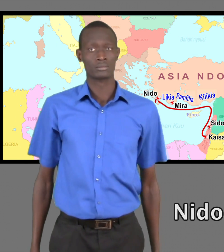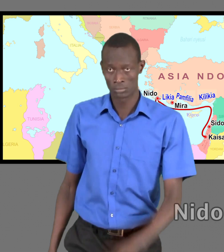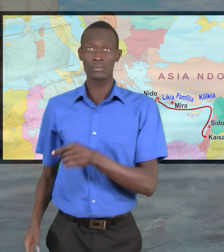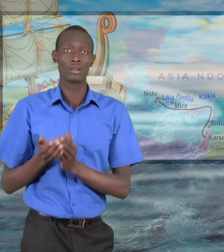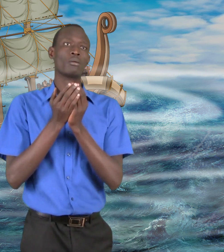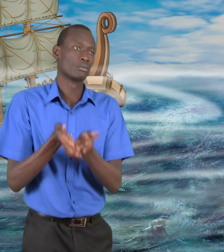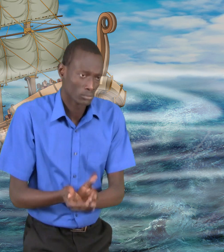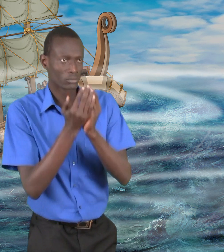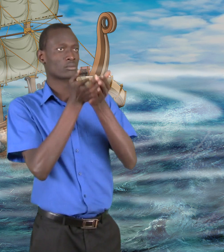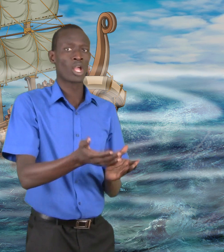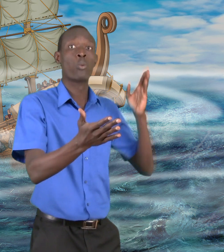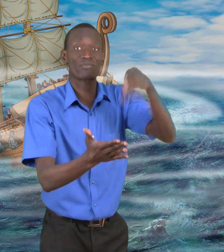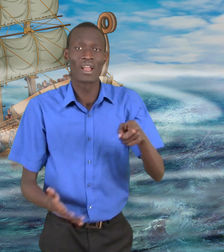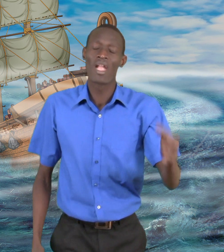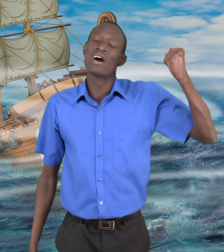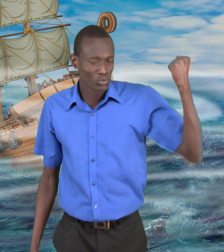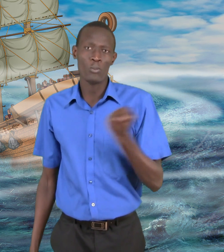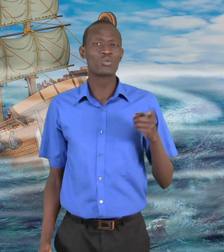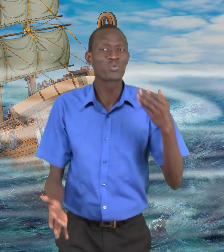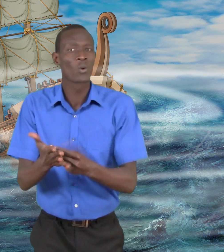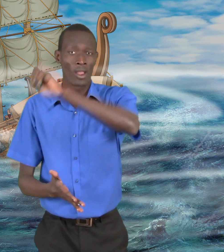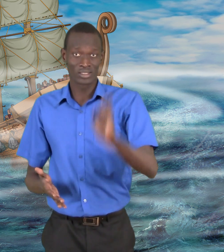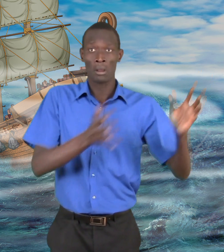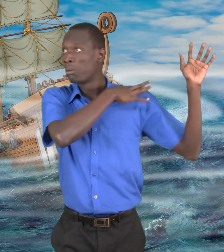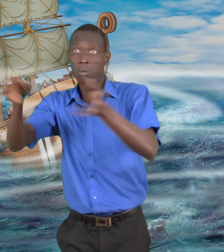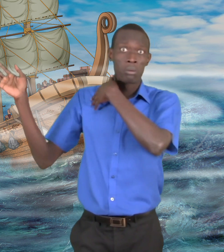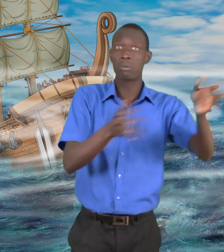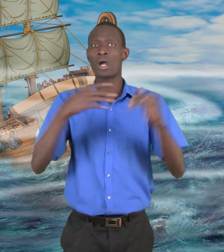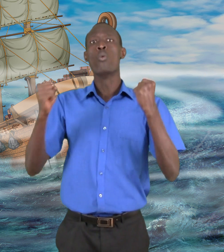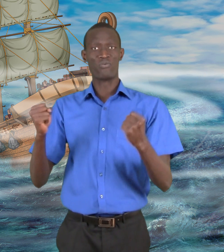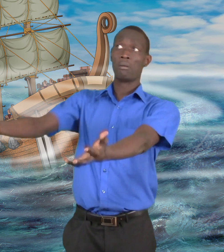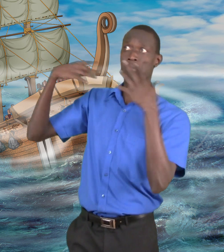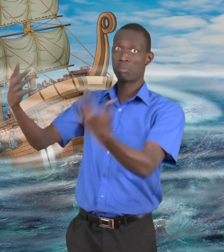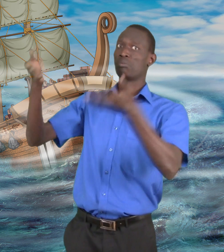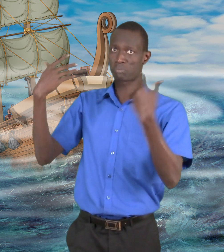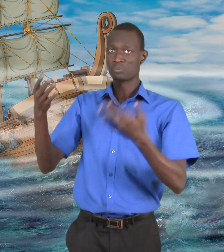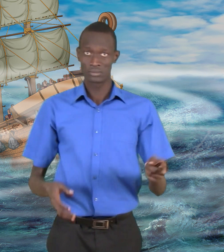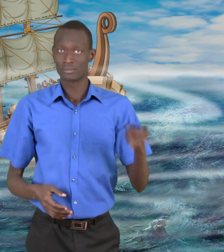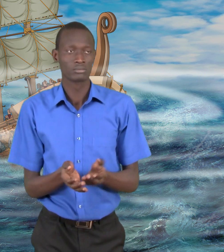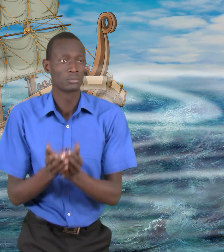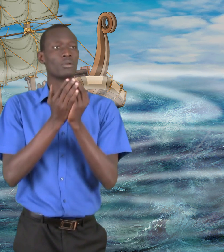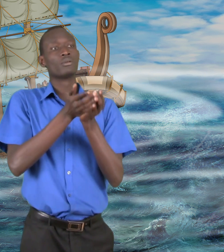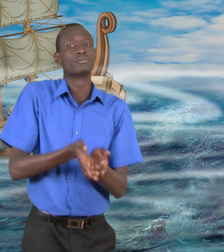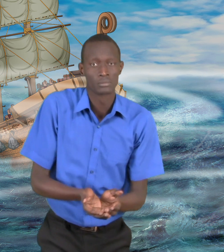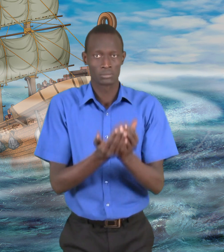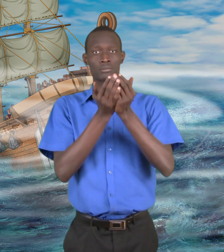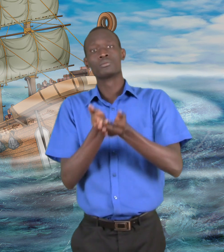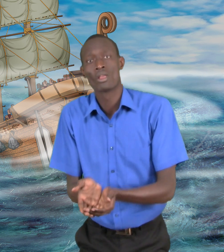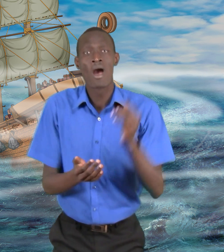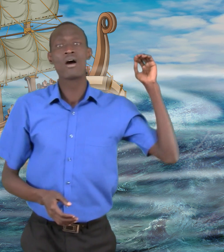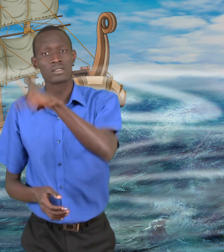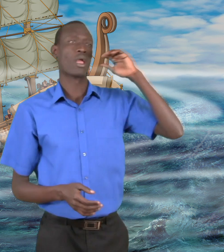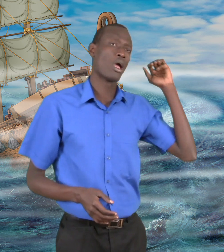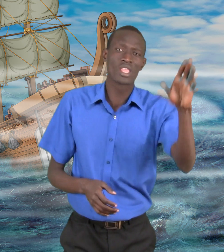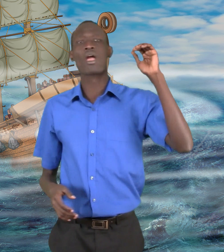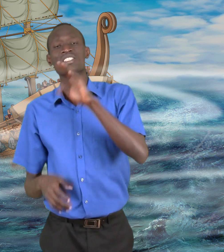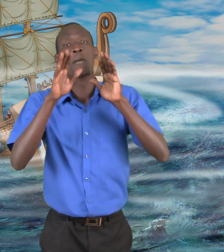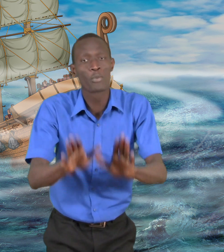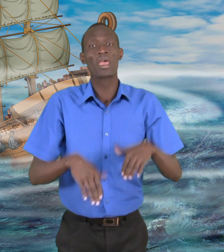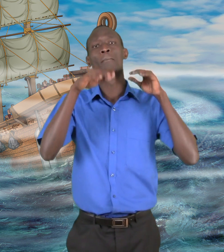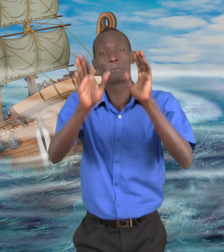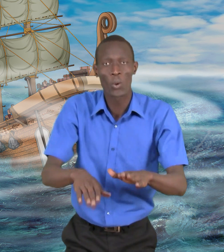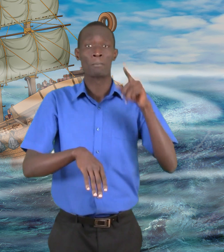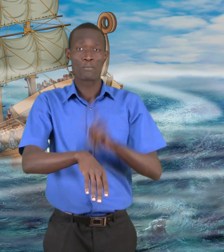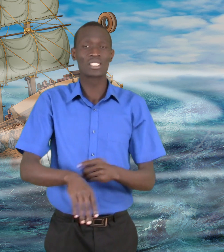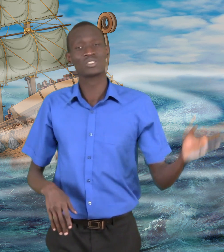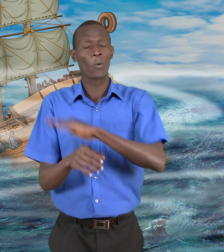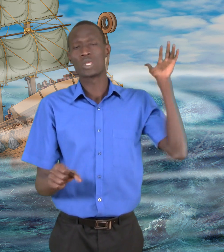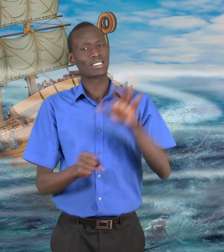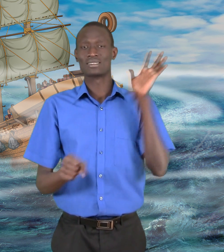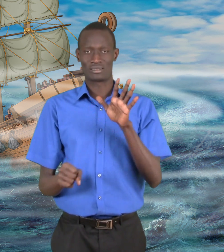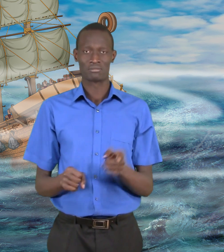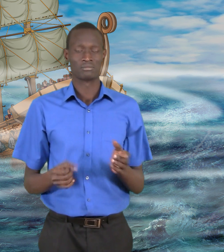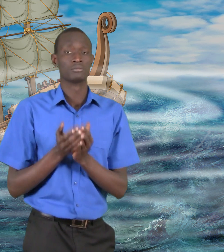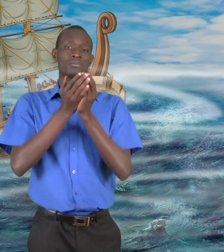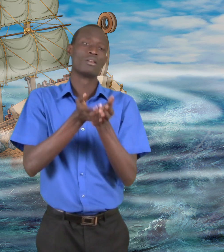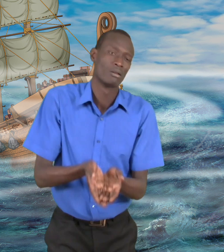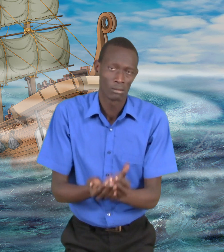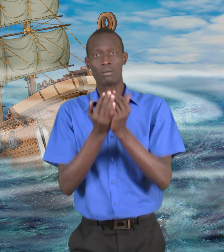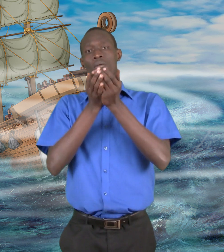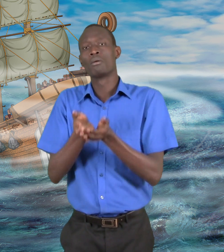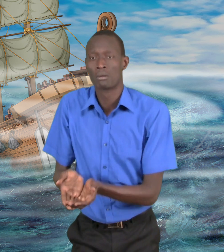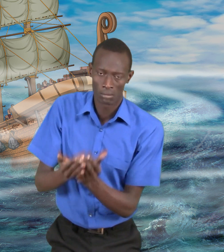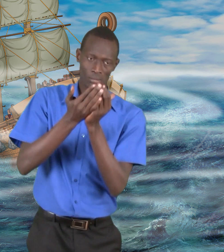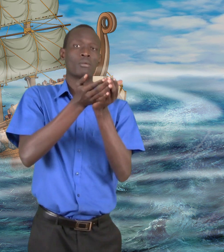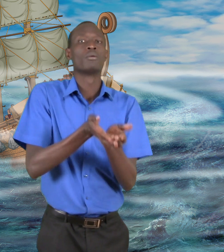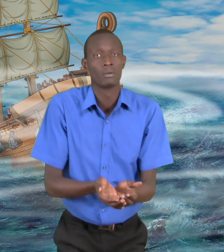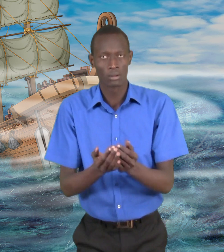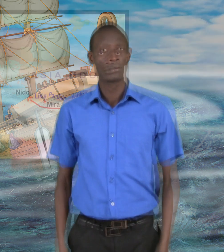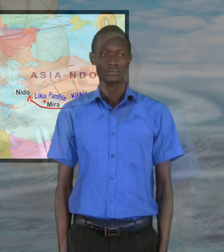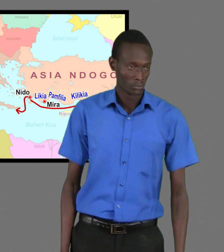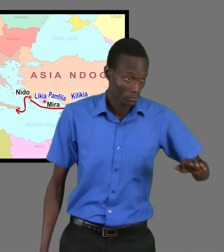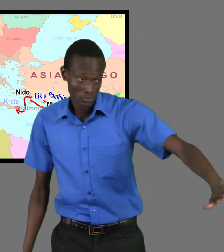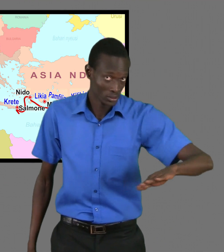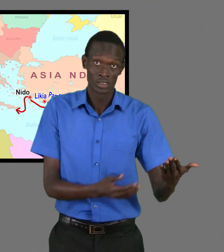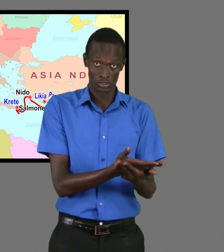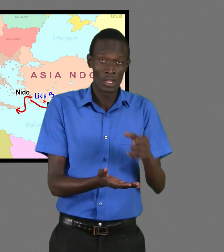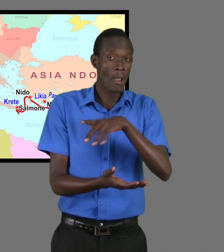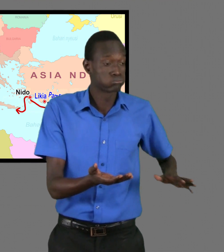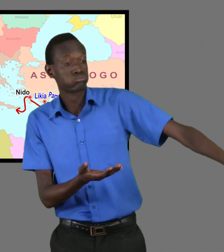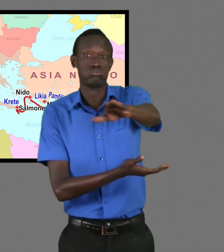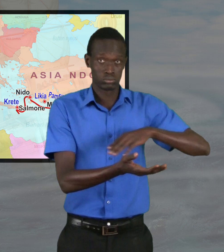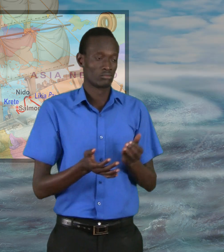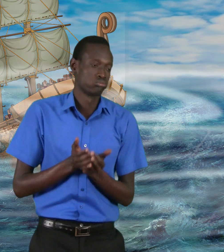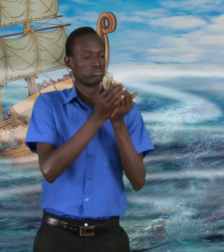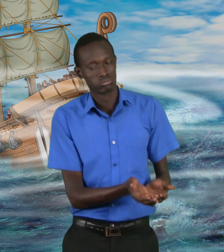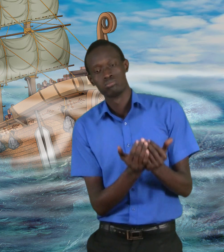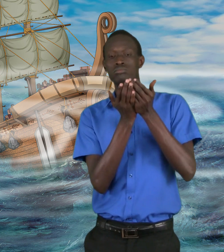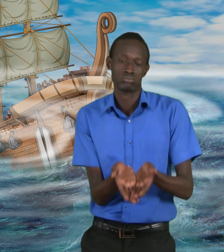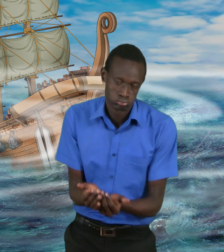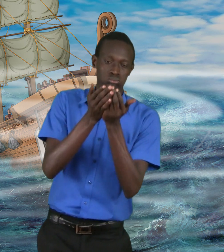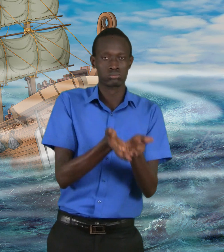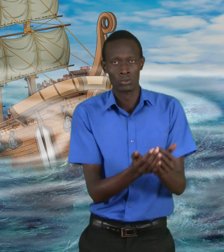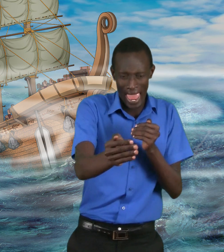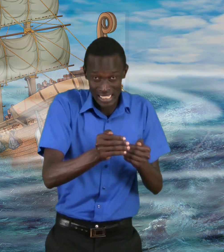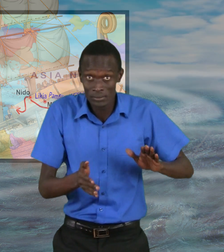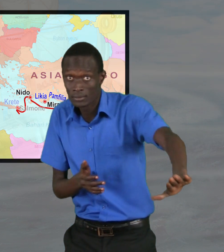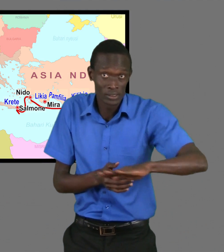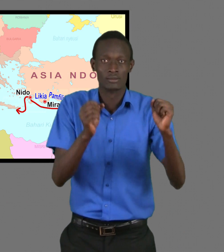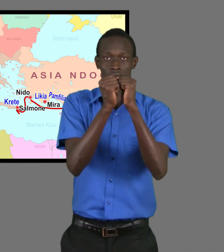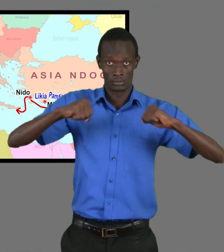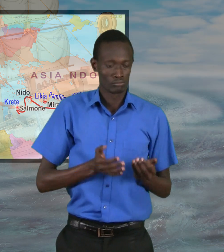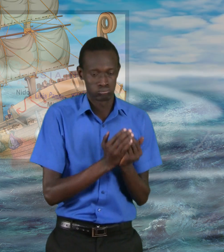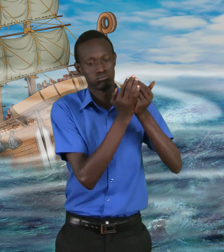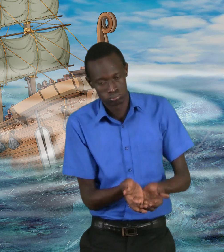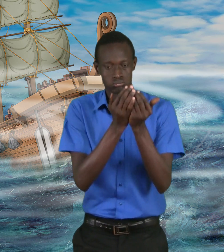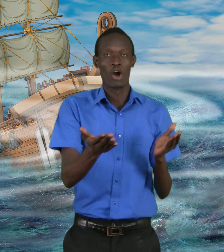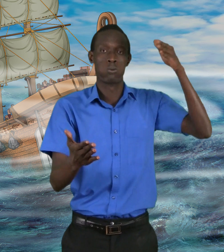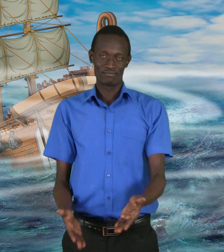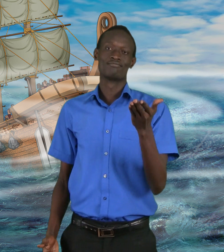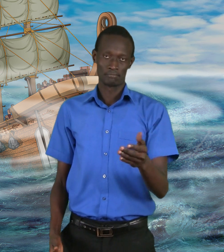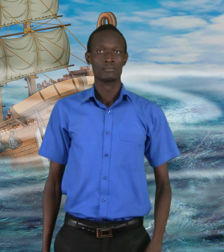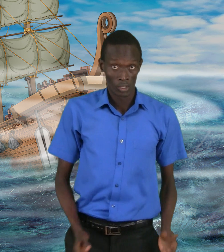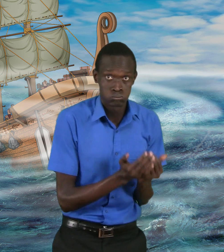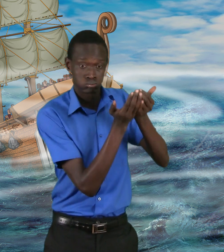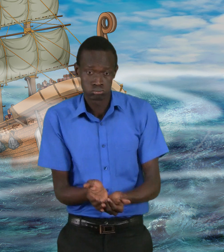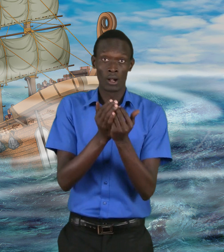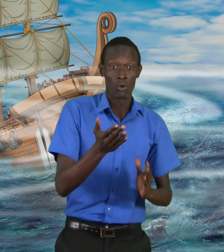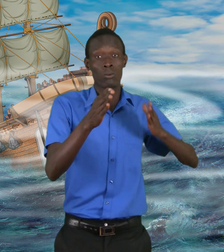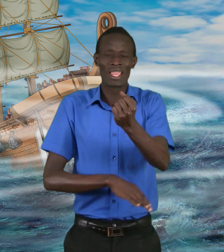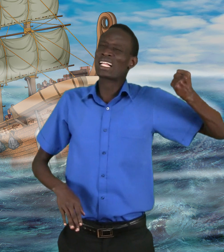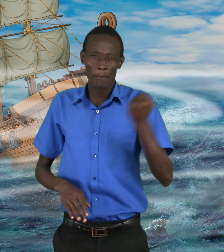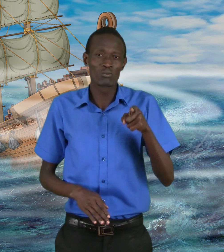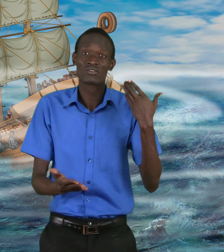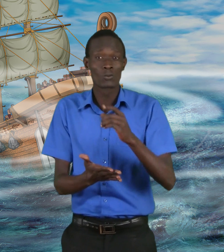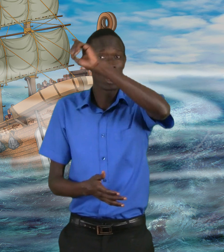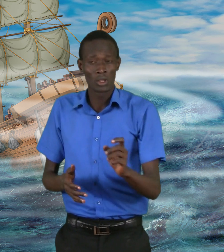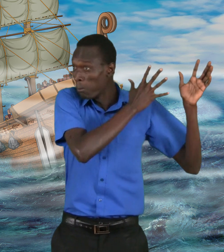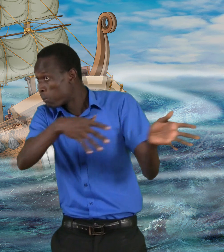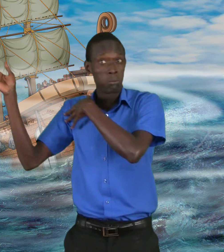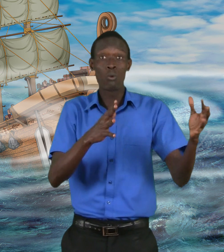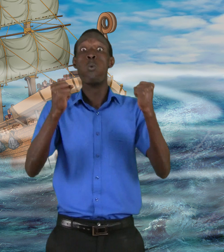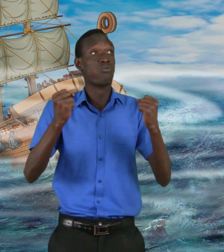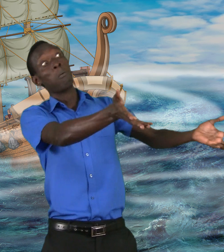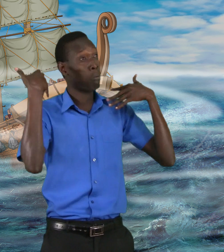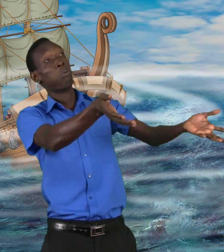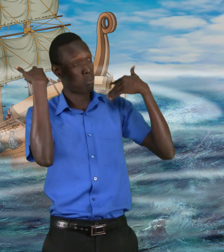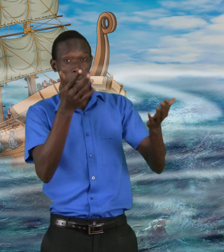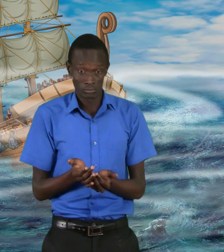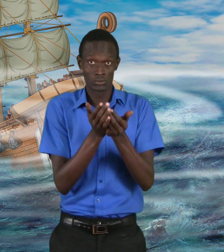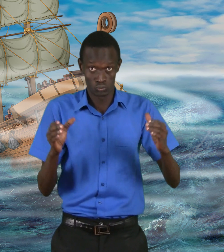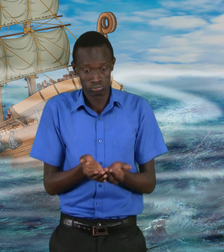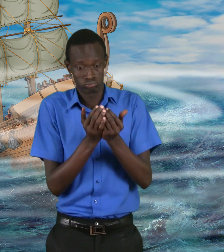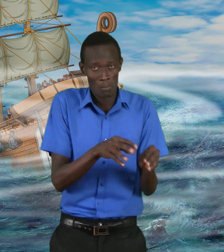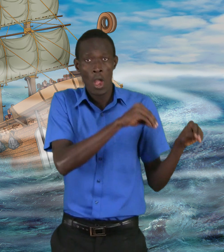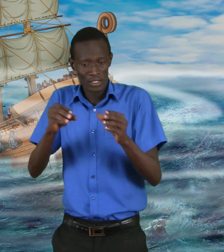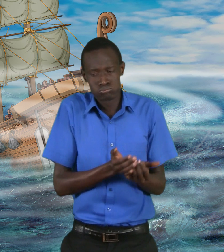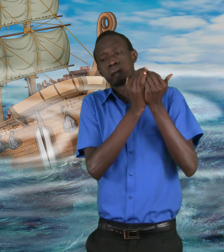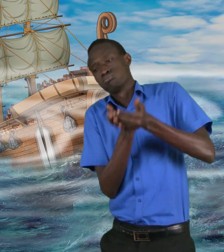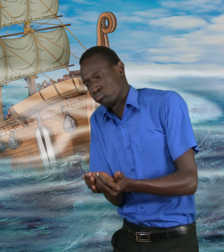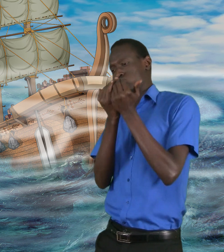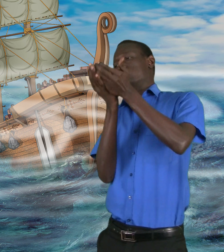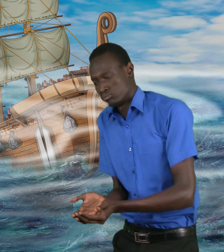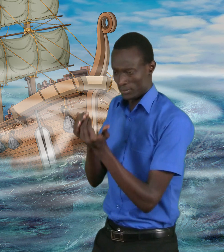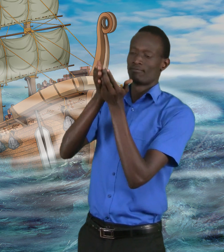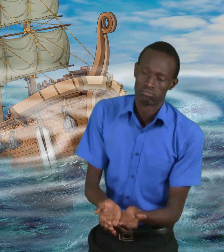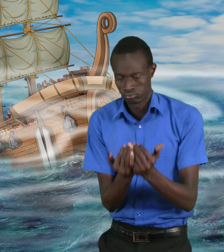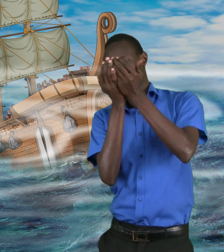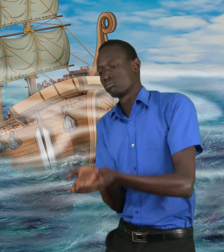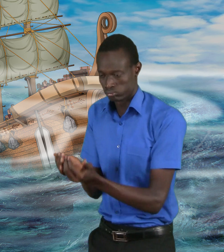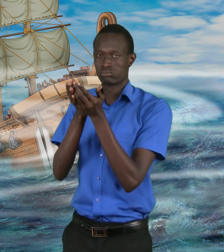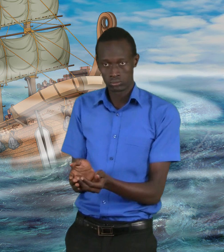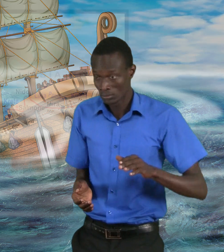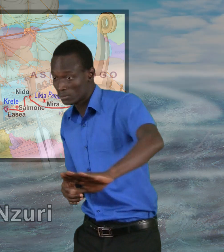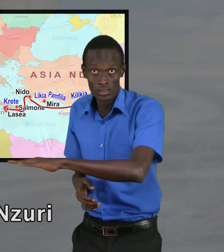When the wind impeded us, we sailed to the lee of Crete, opposite Salmone.